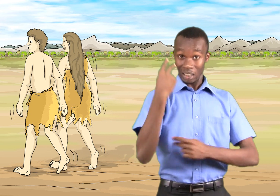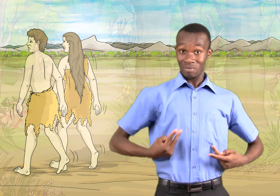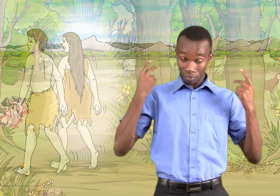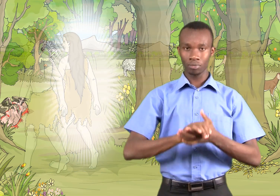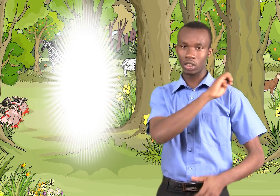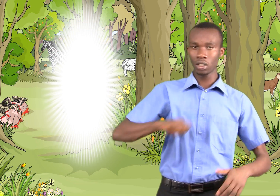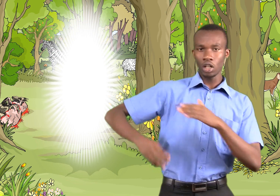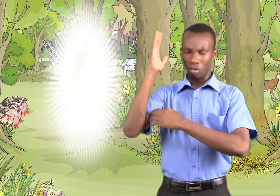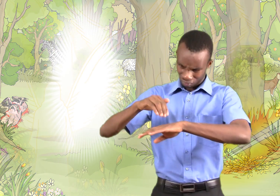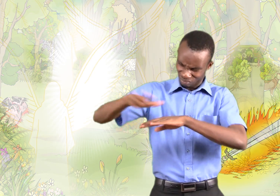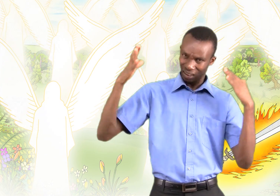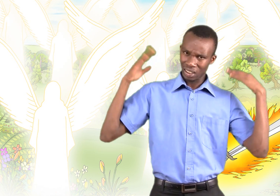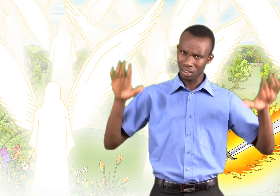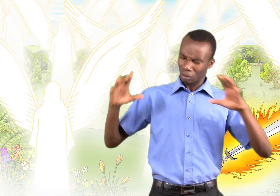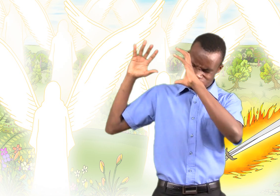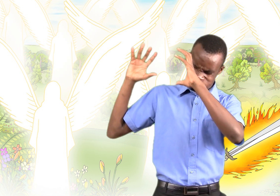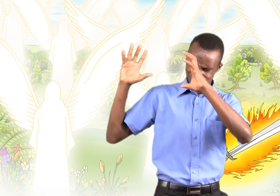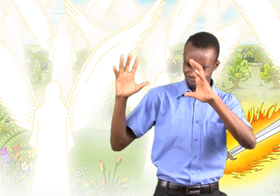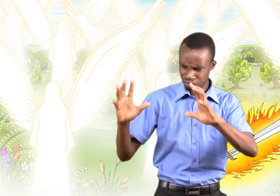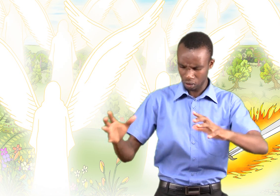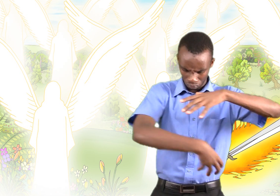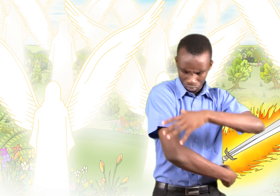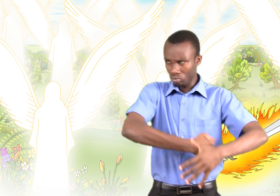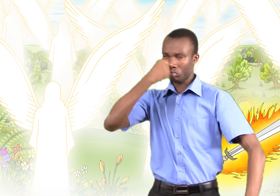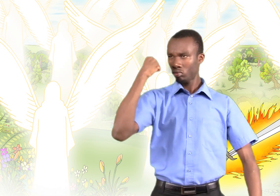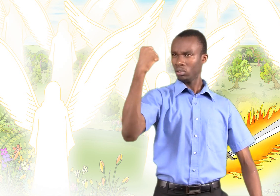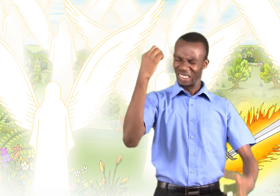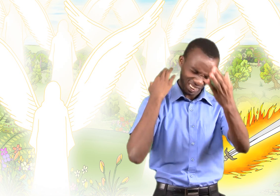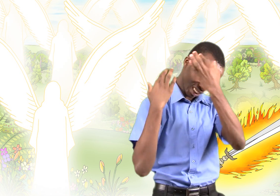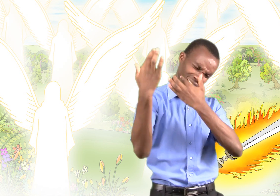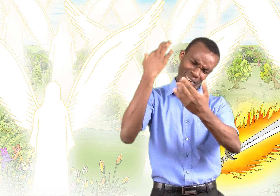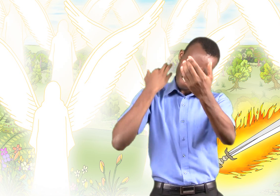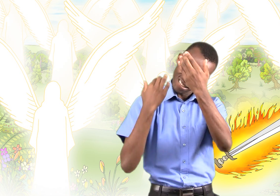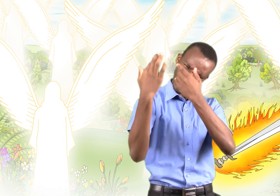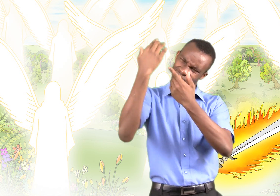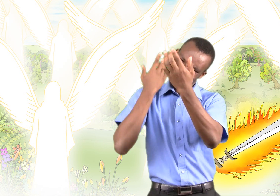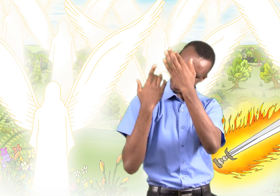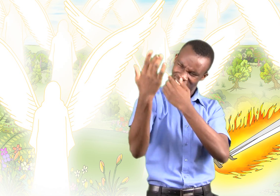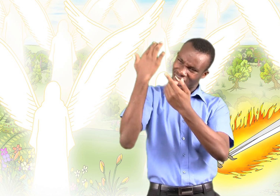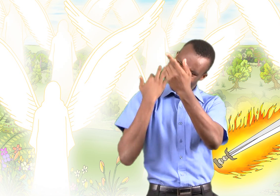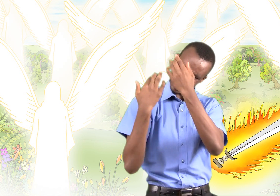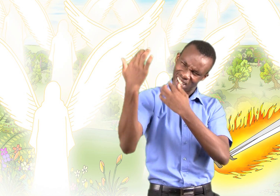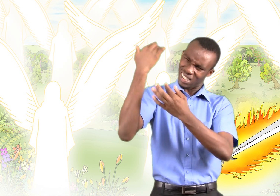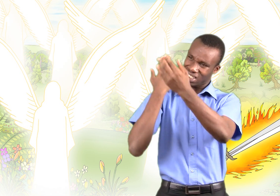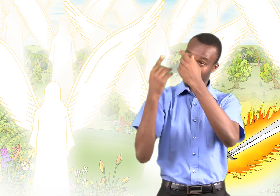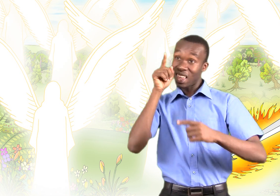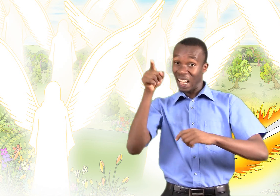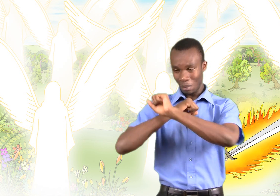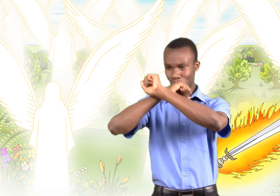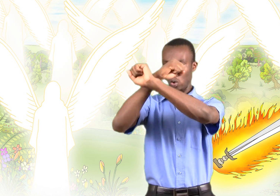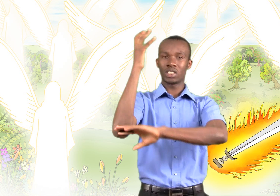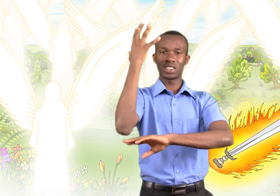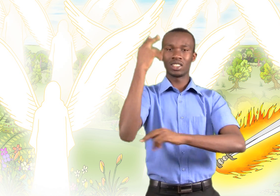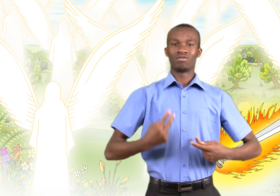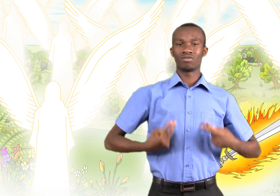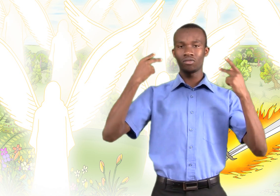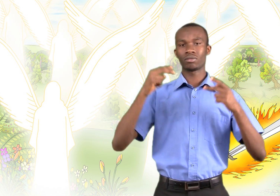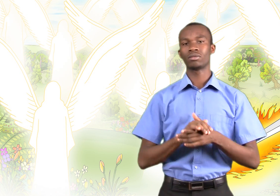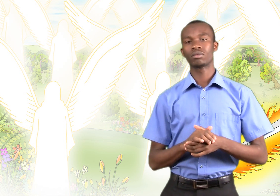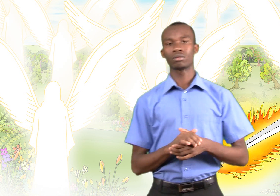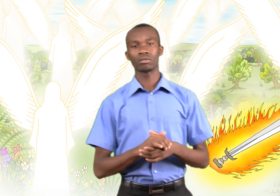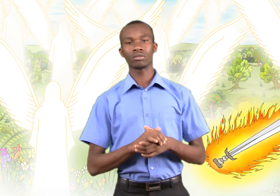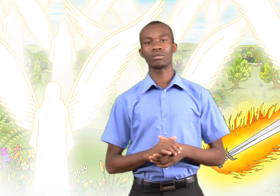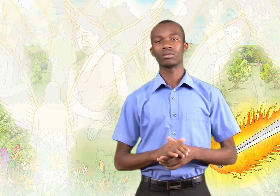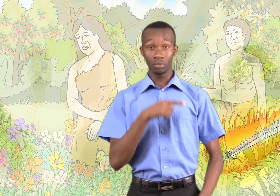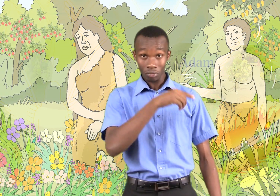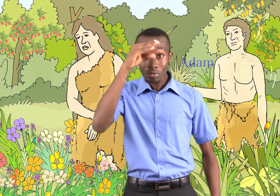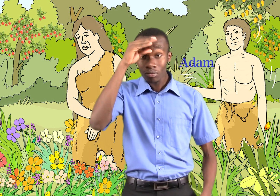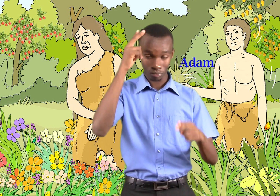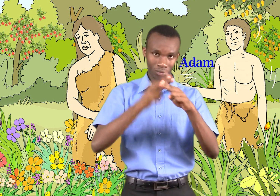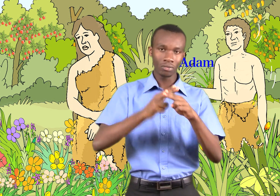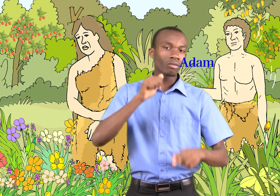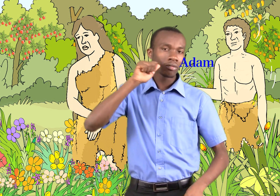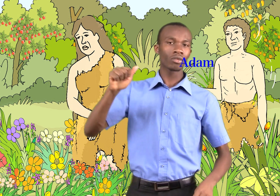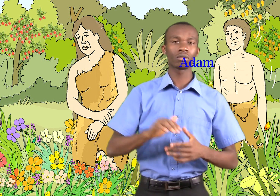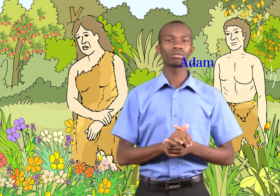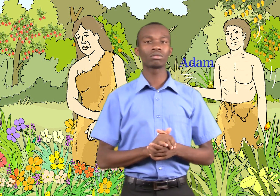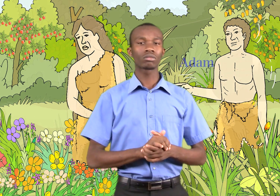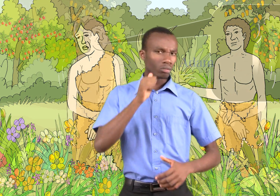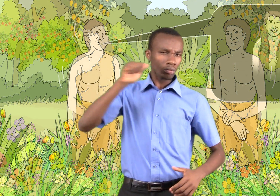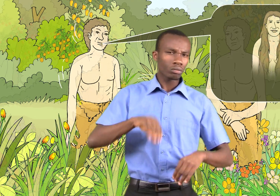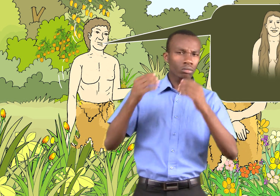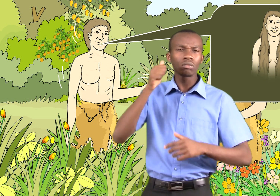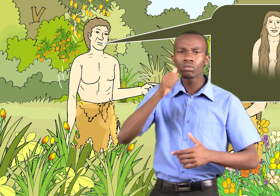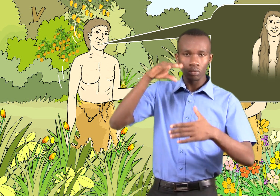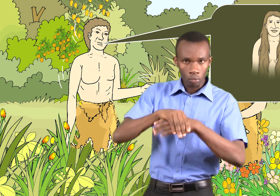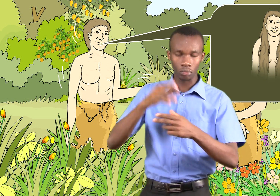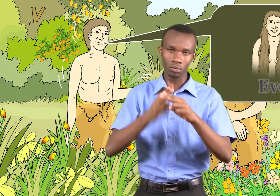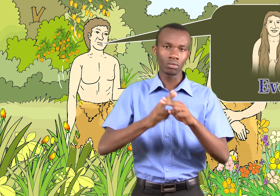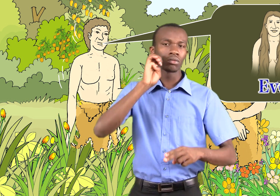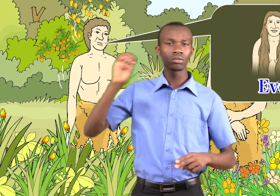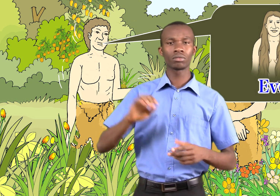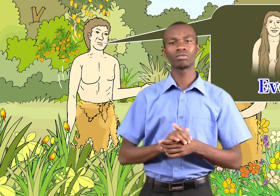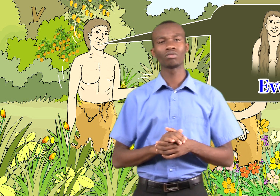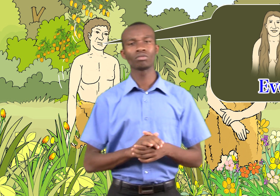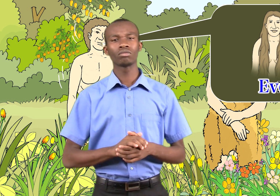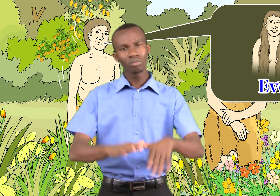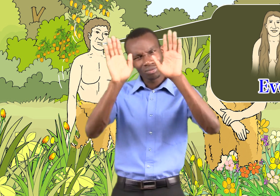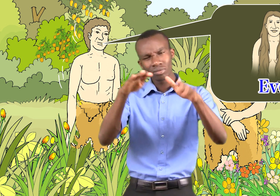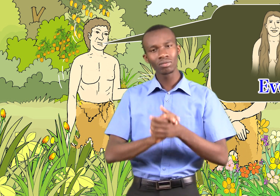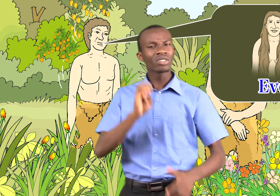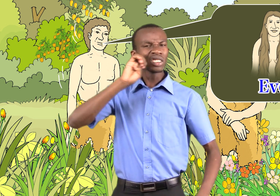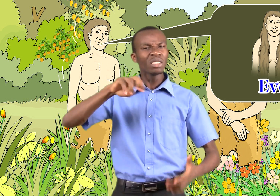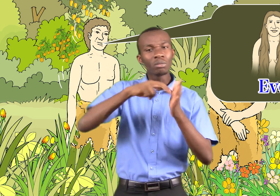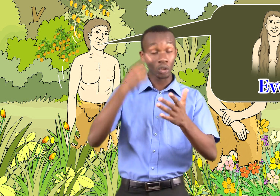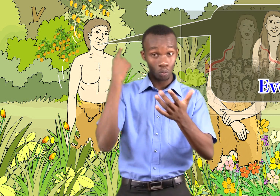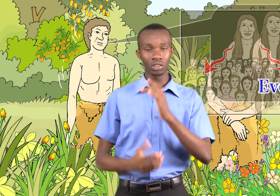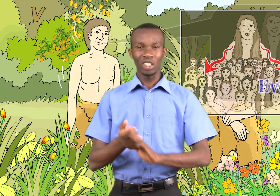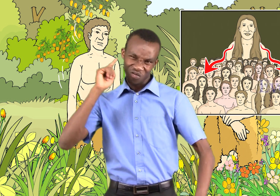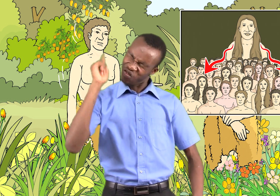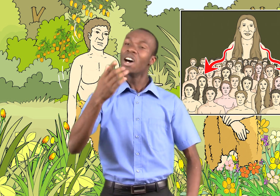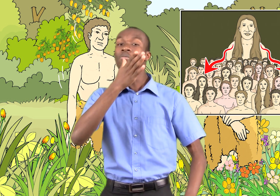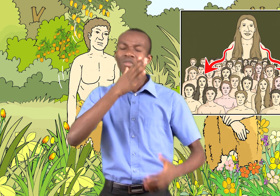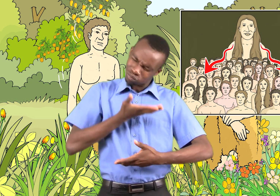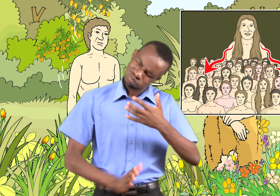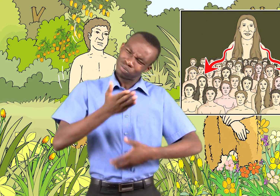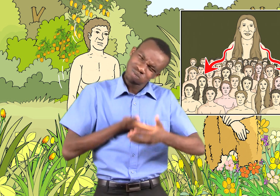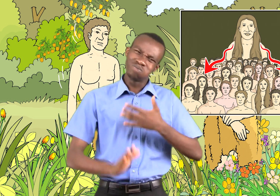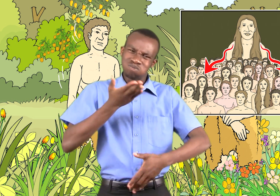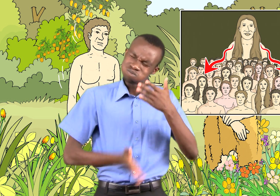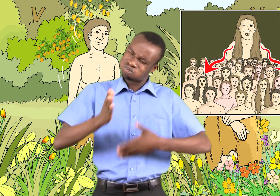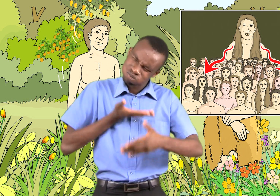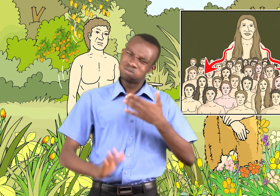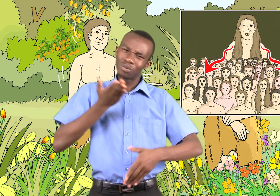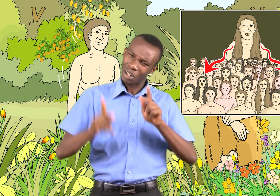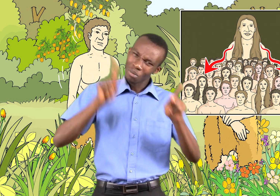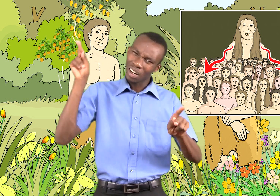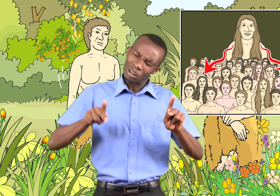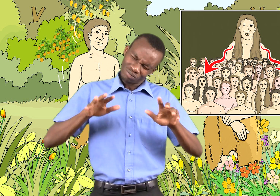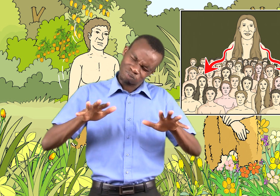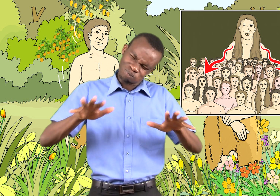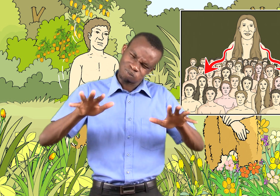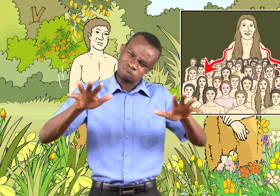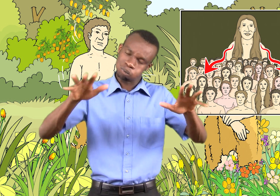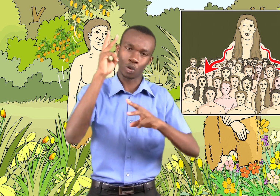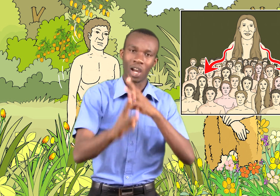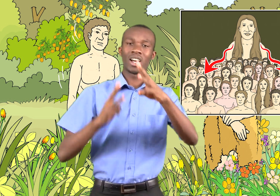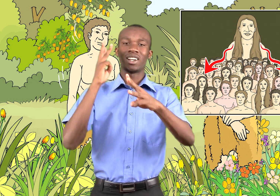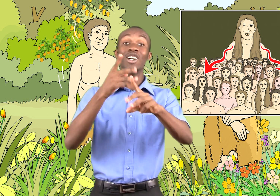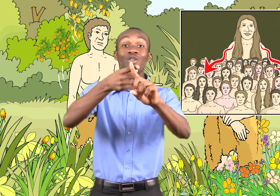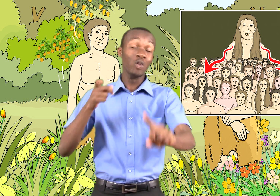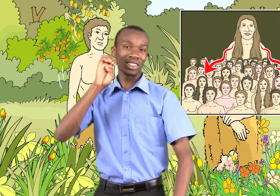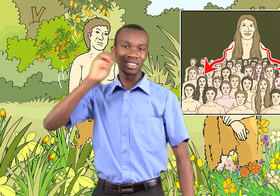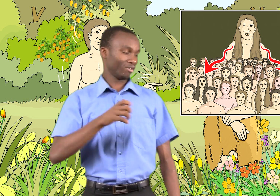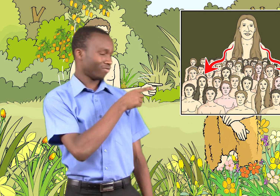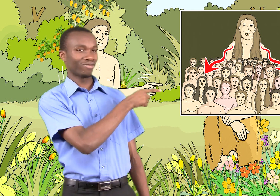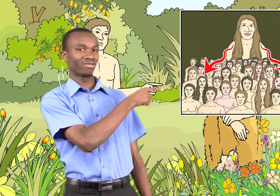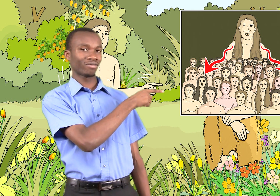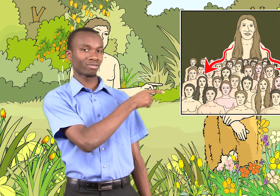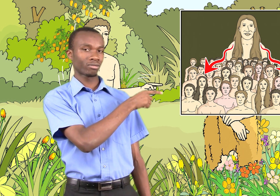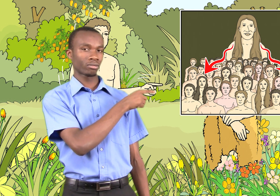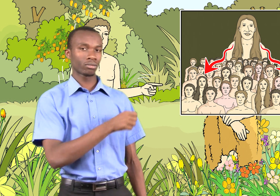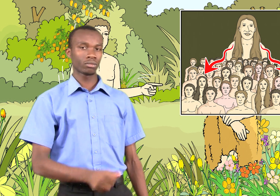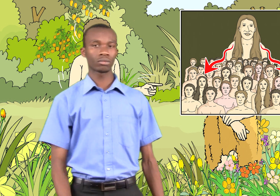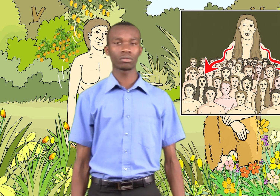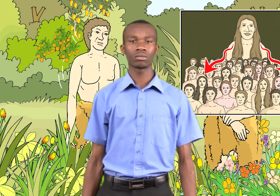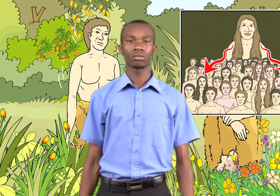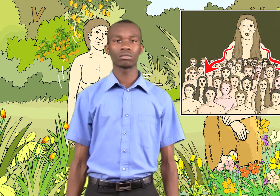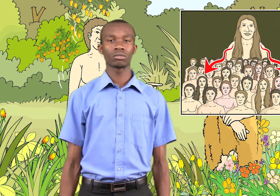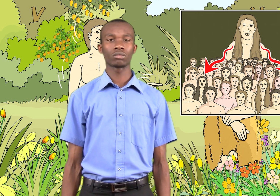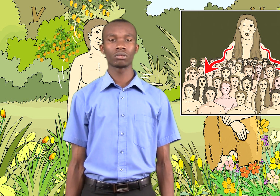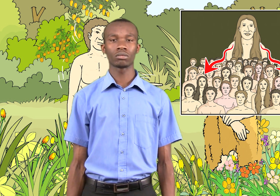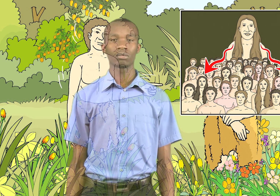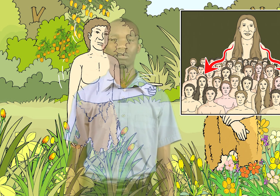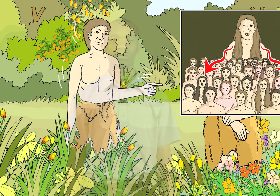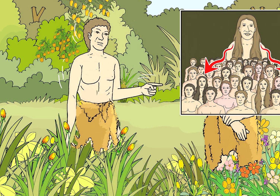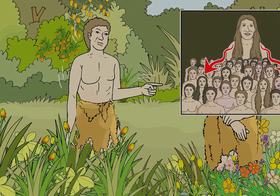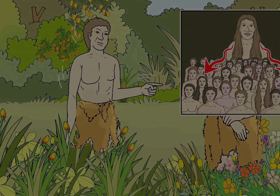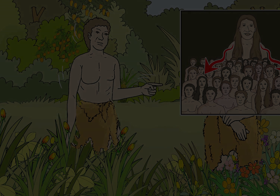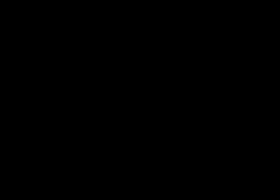So He drove out the man and stationed cherubim on the east side of the Garden of Eden, along with a whirling sword of flame to guard the way to the tree of life.